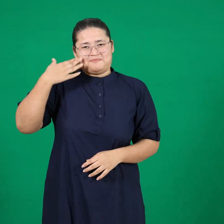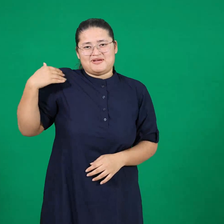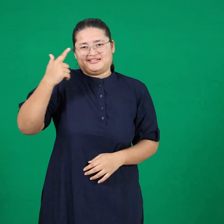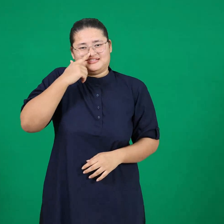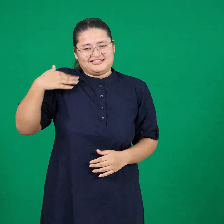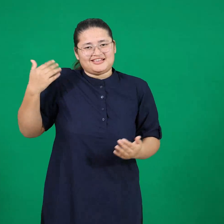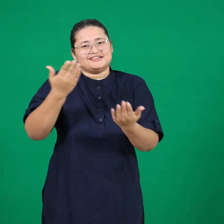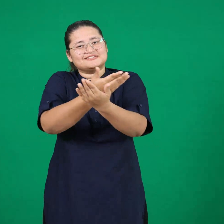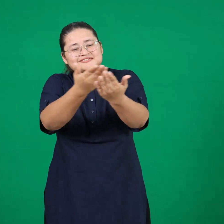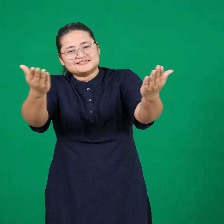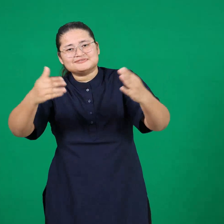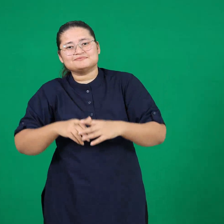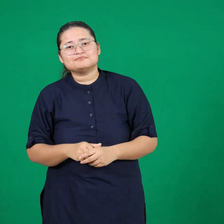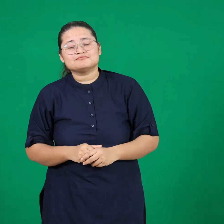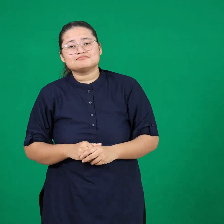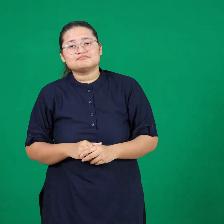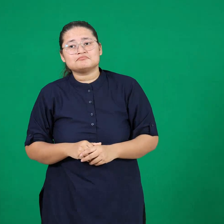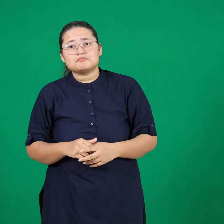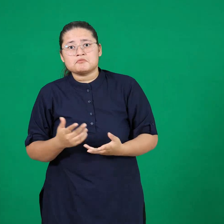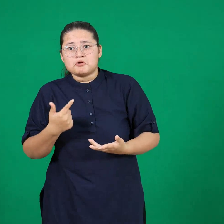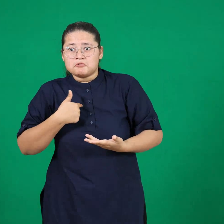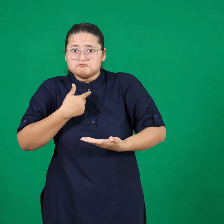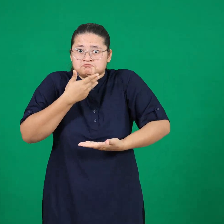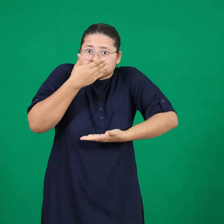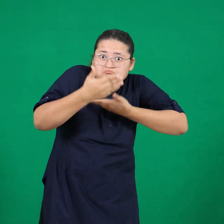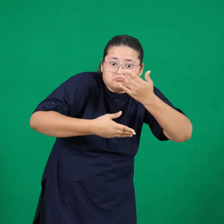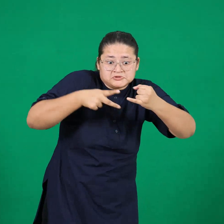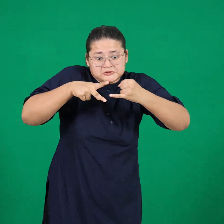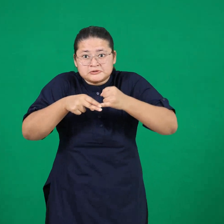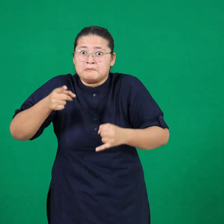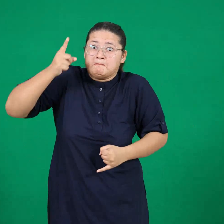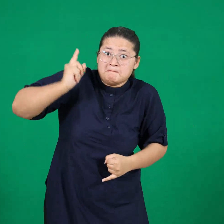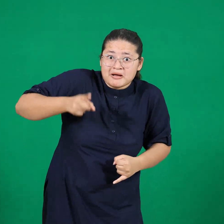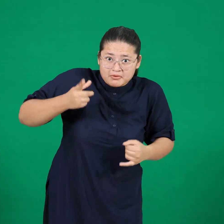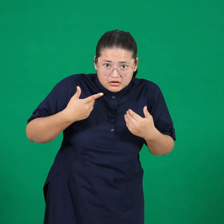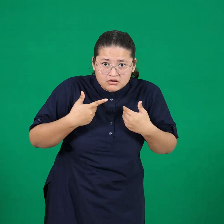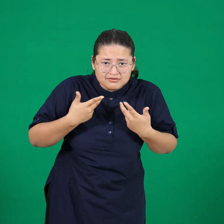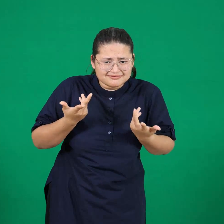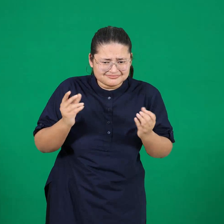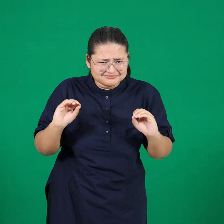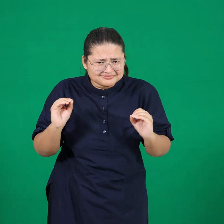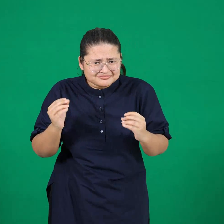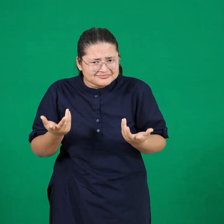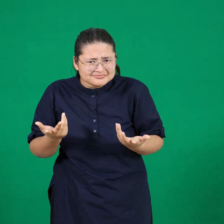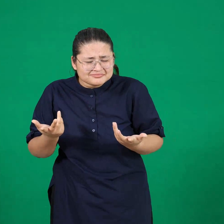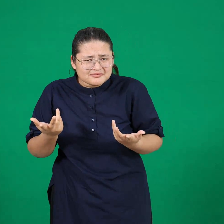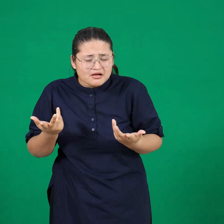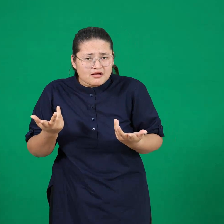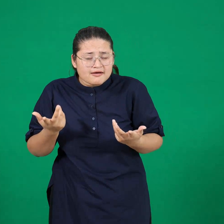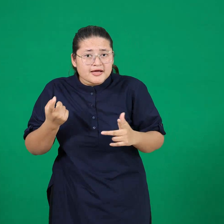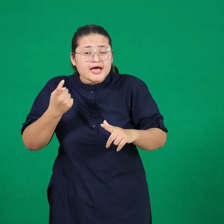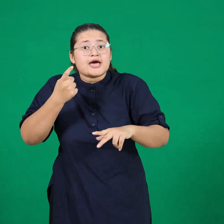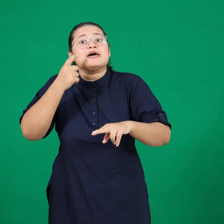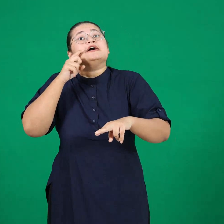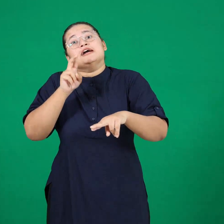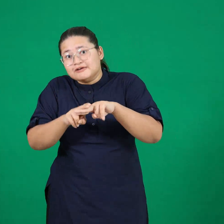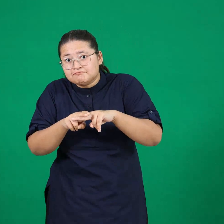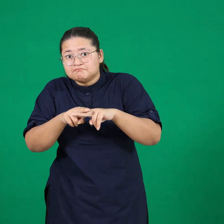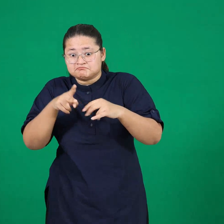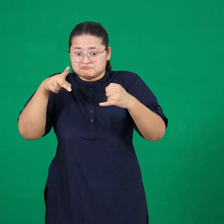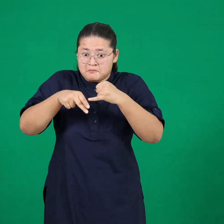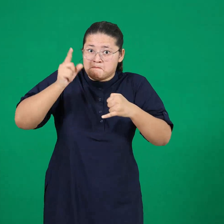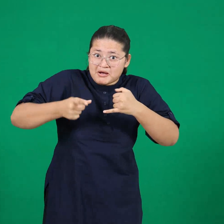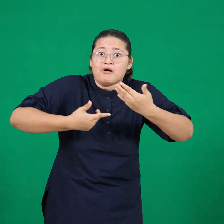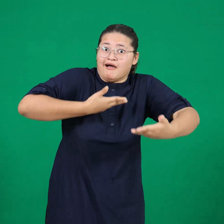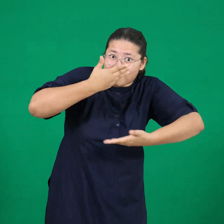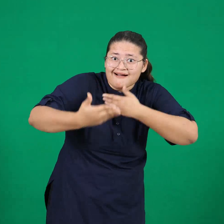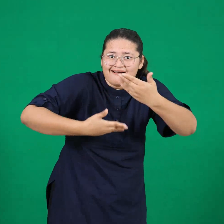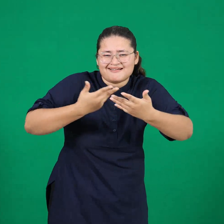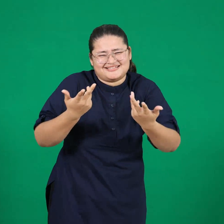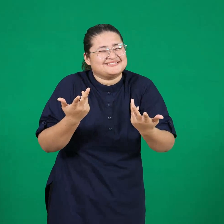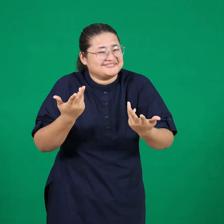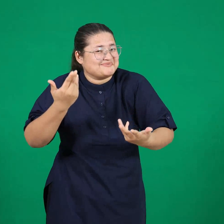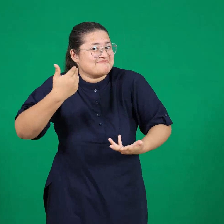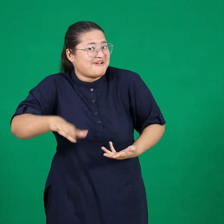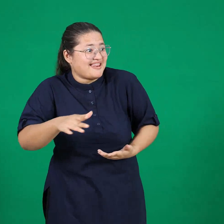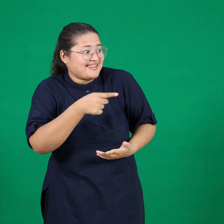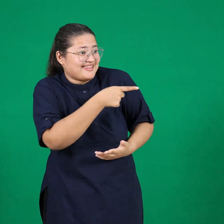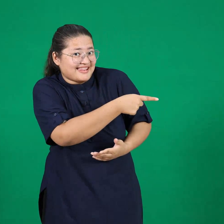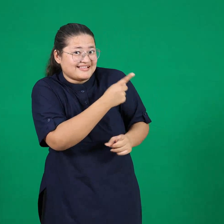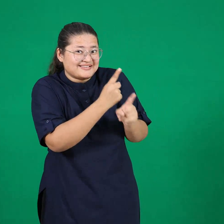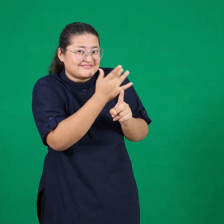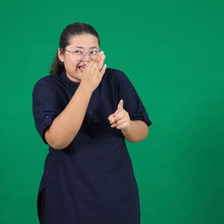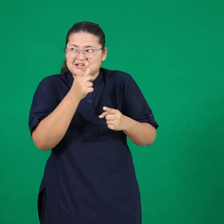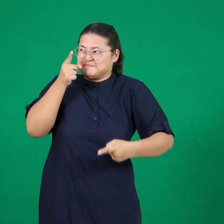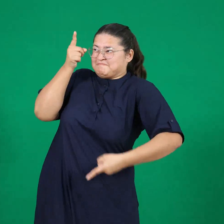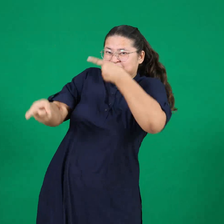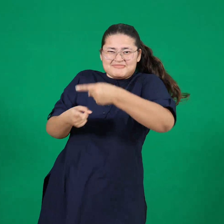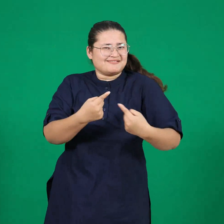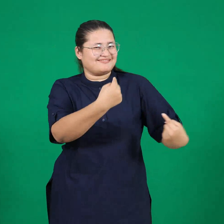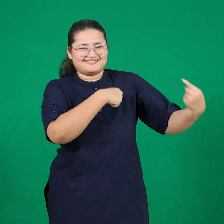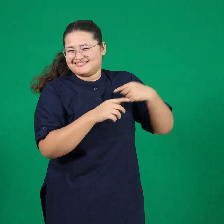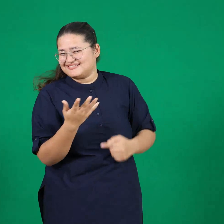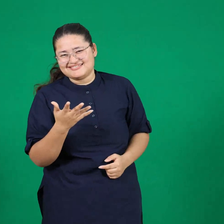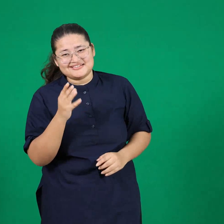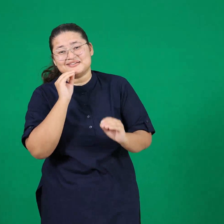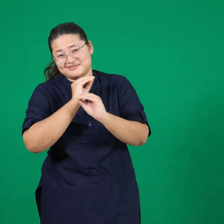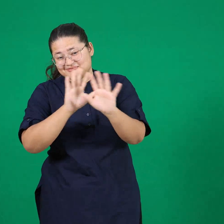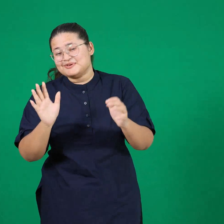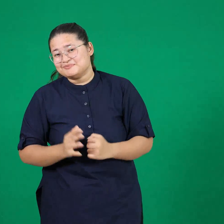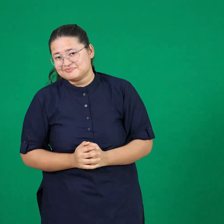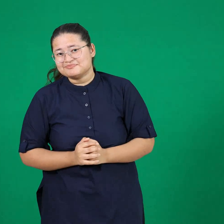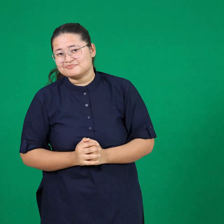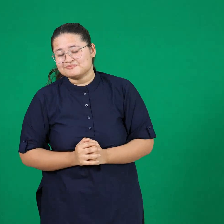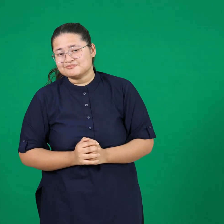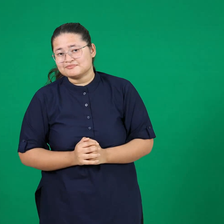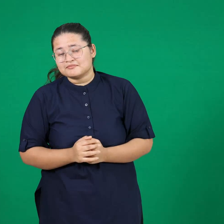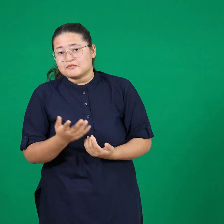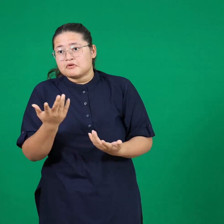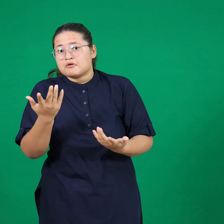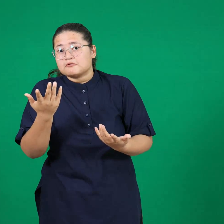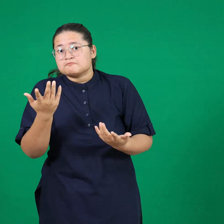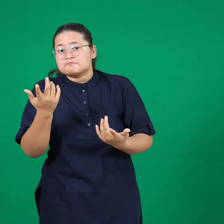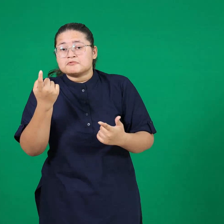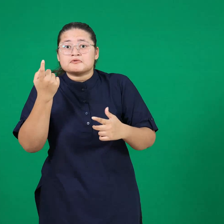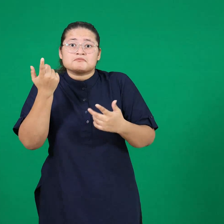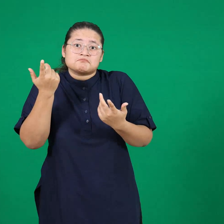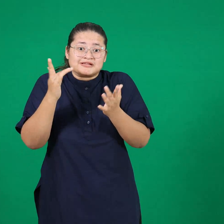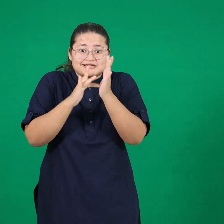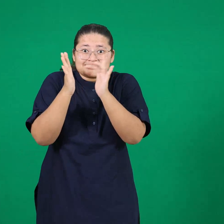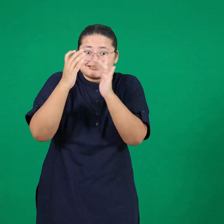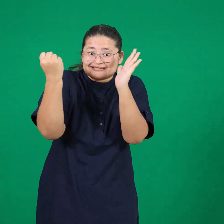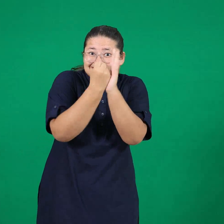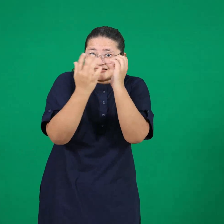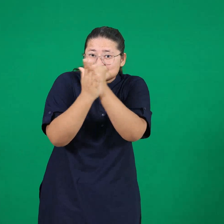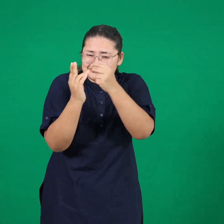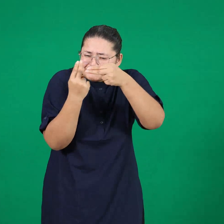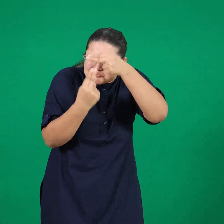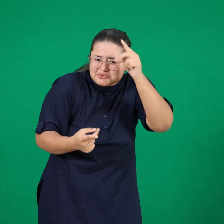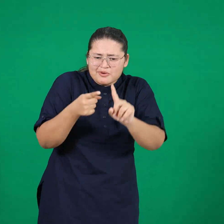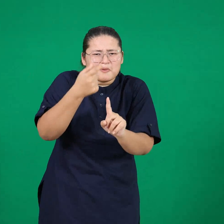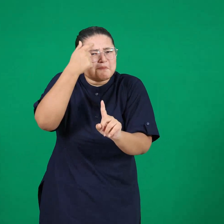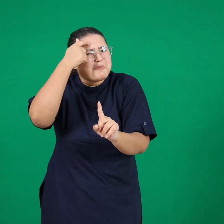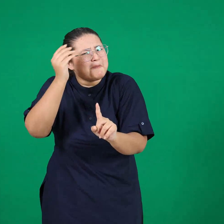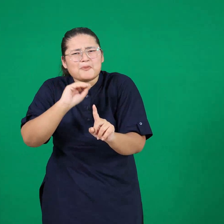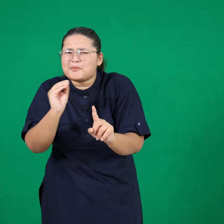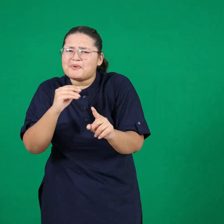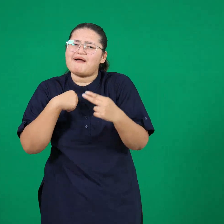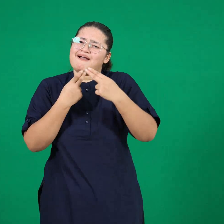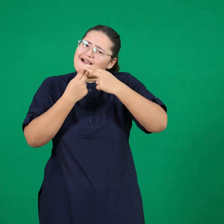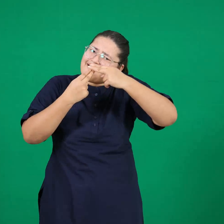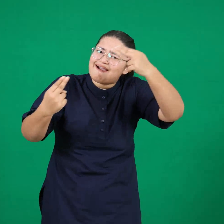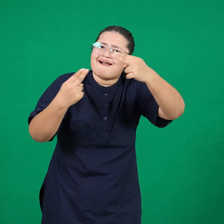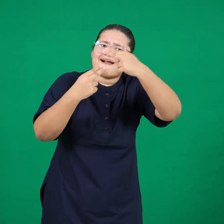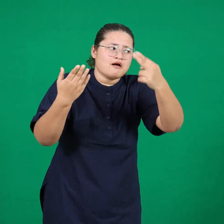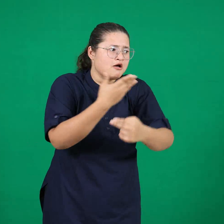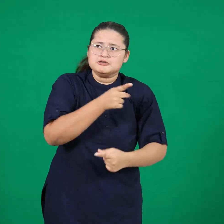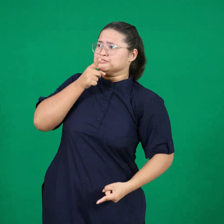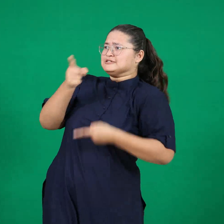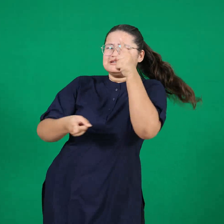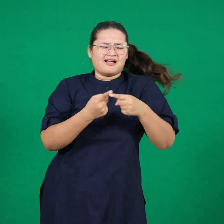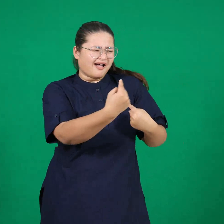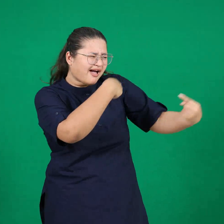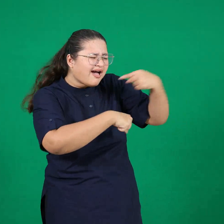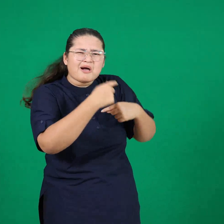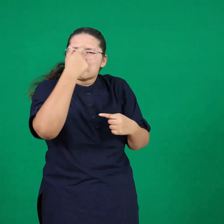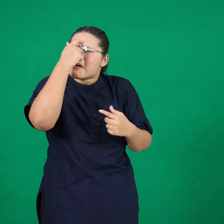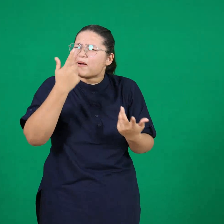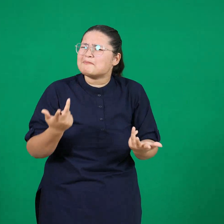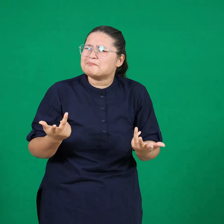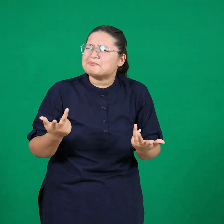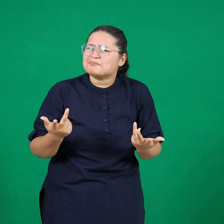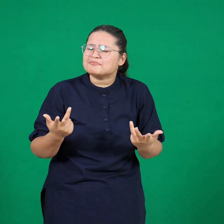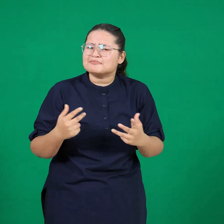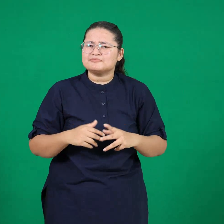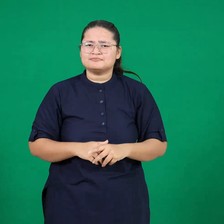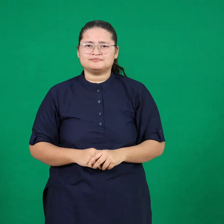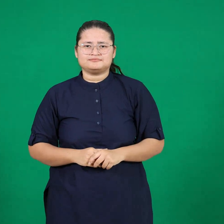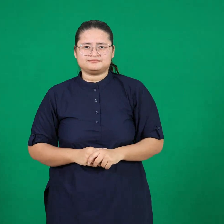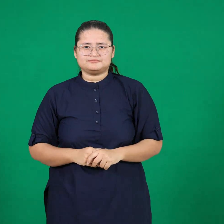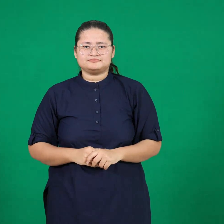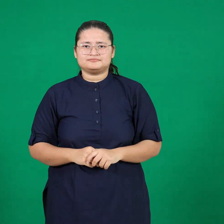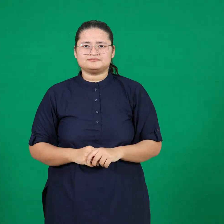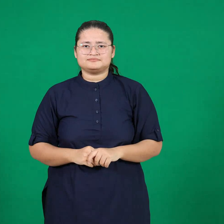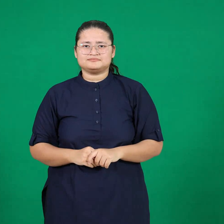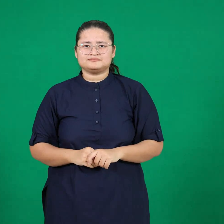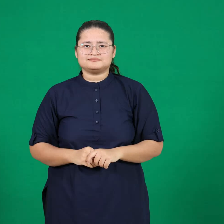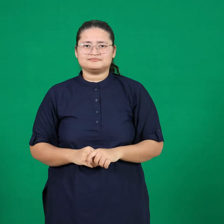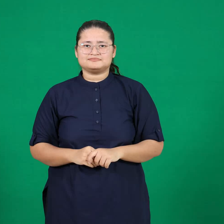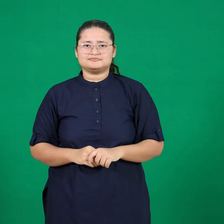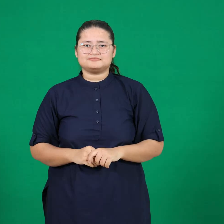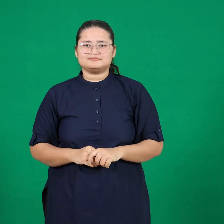Now, brothers, if I am still preaching circumcision, why am I still being persecuted? In that case the offense of the cross has been abolished.